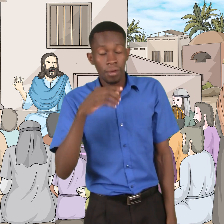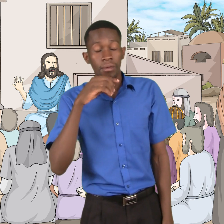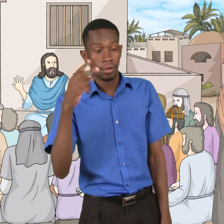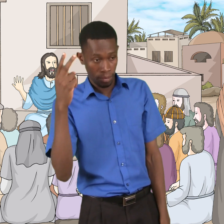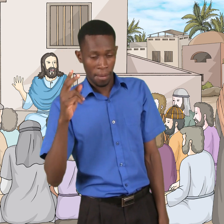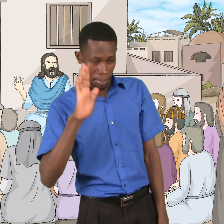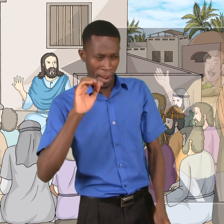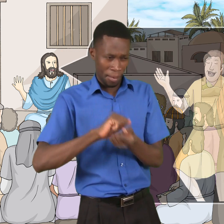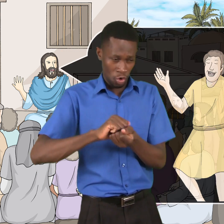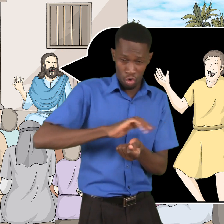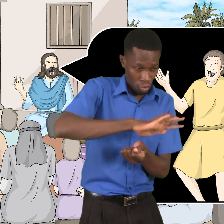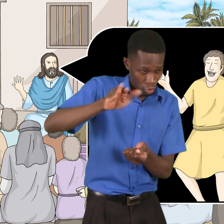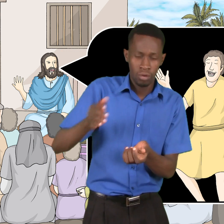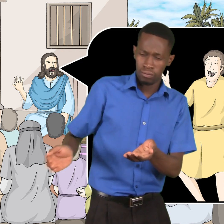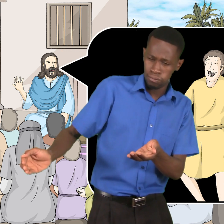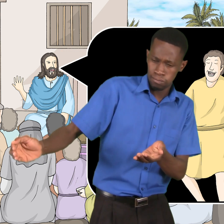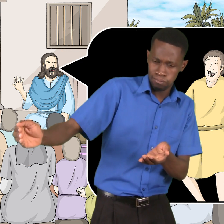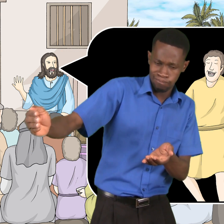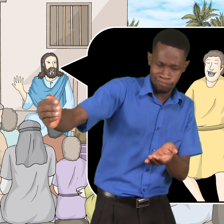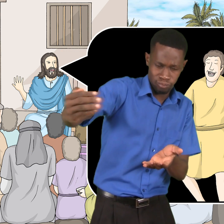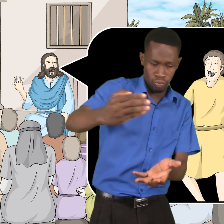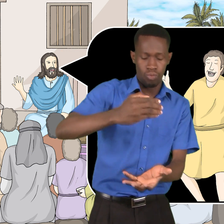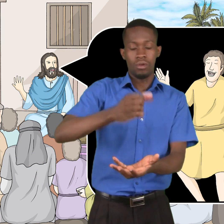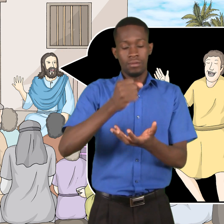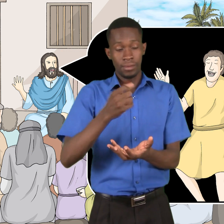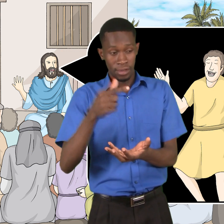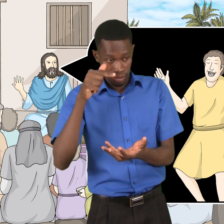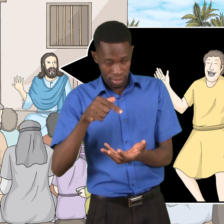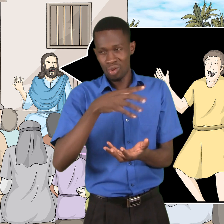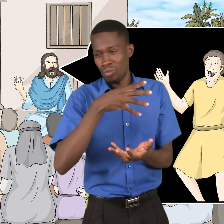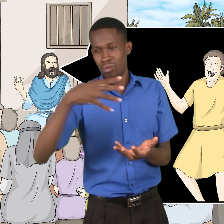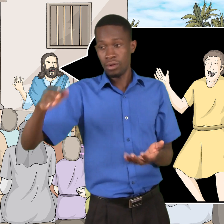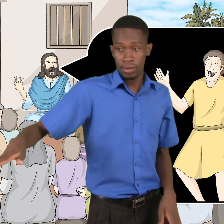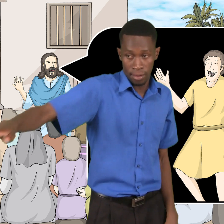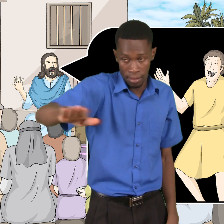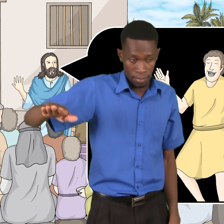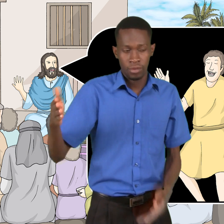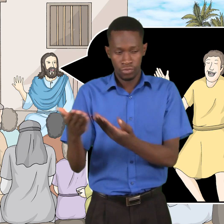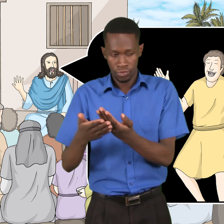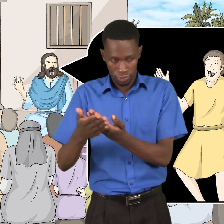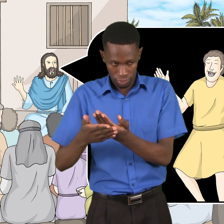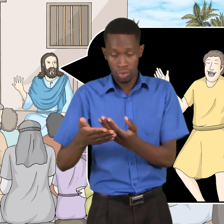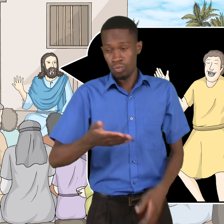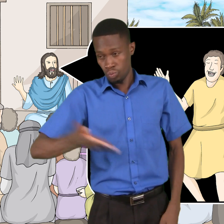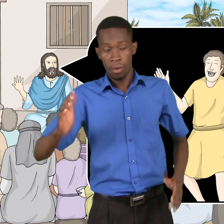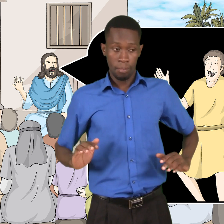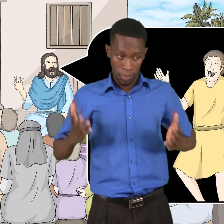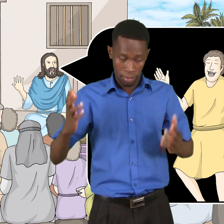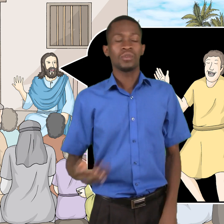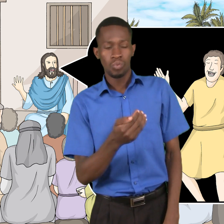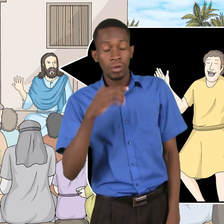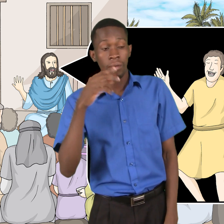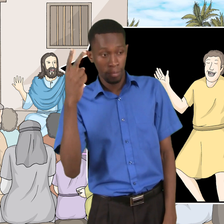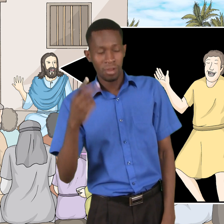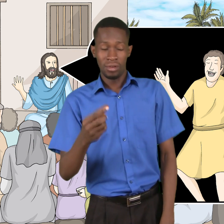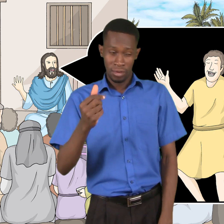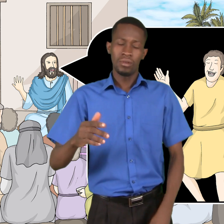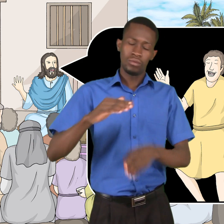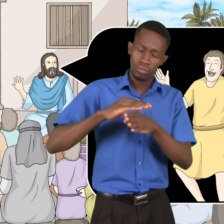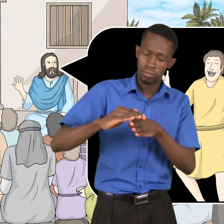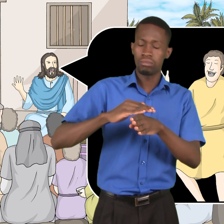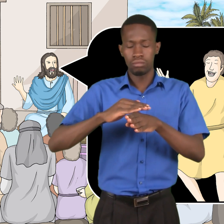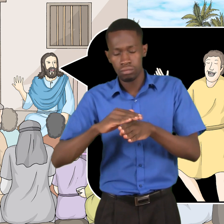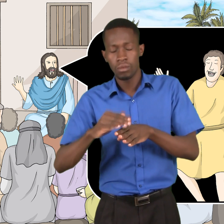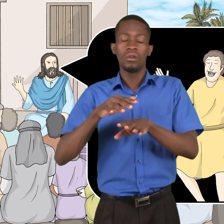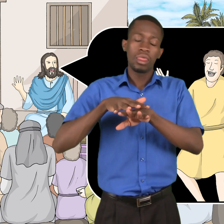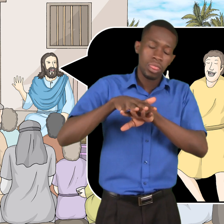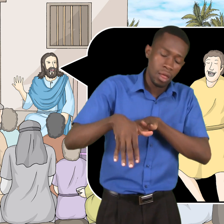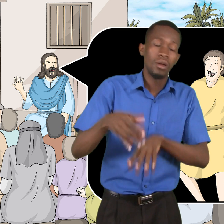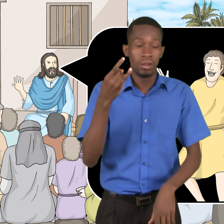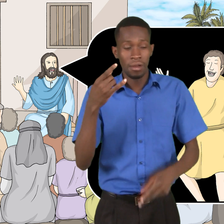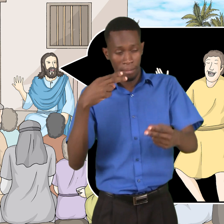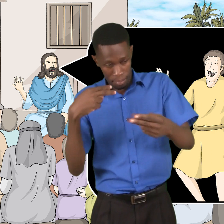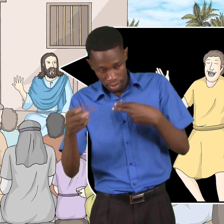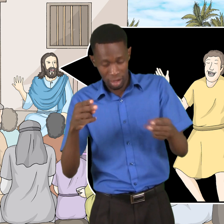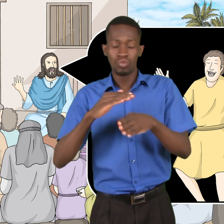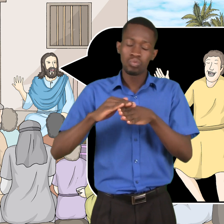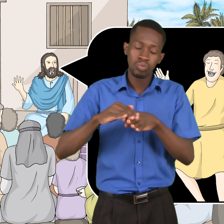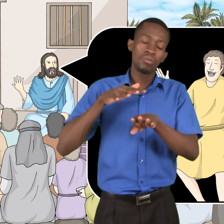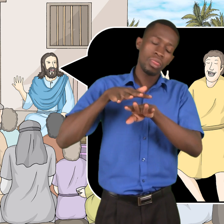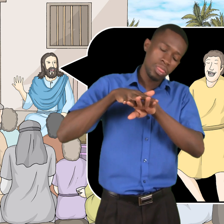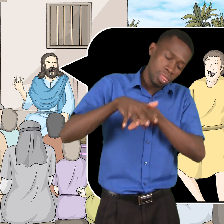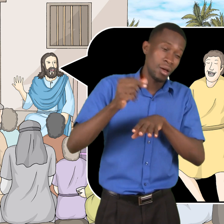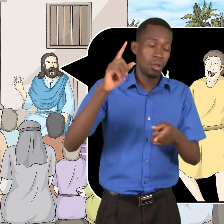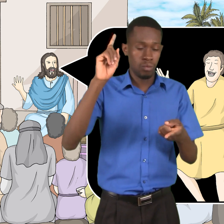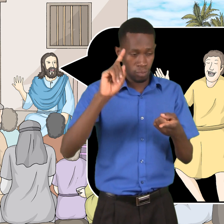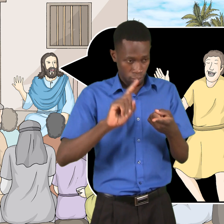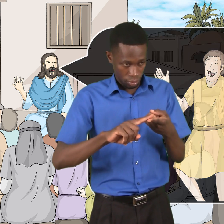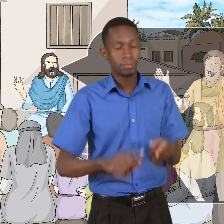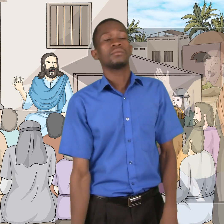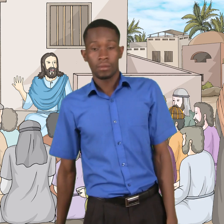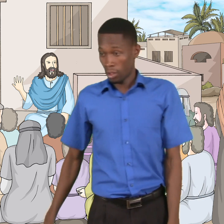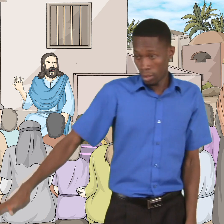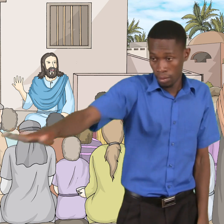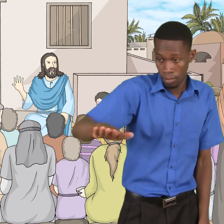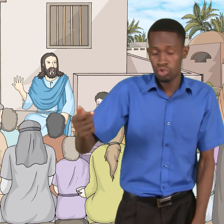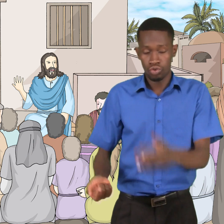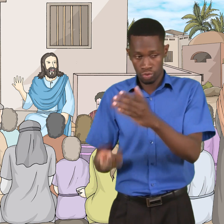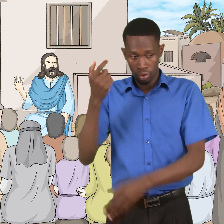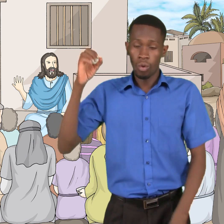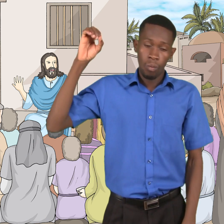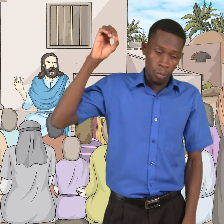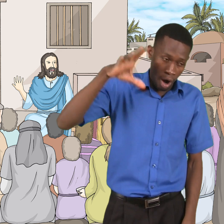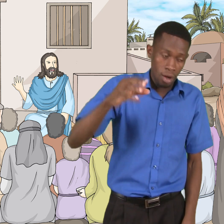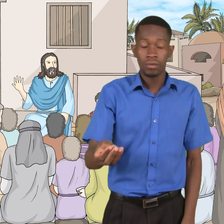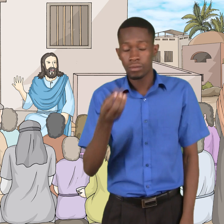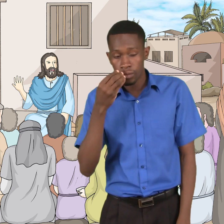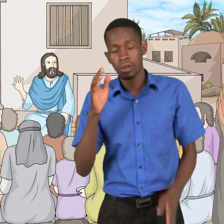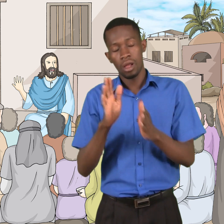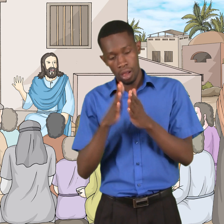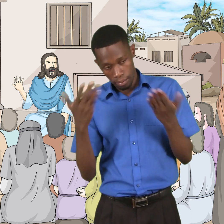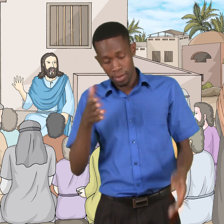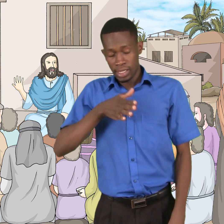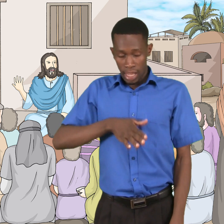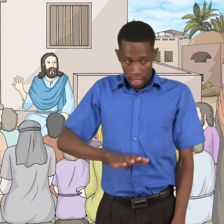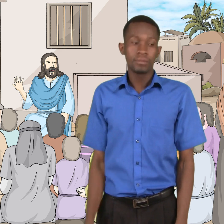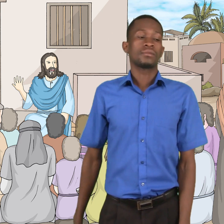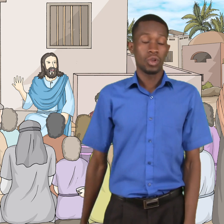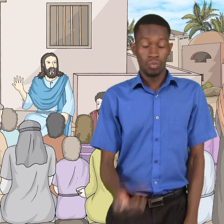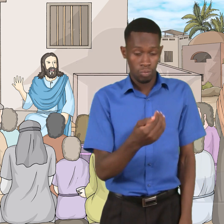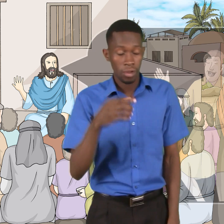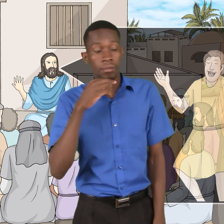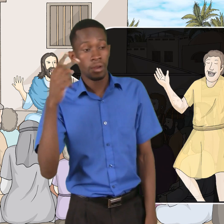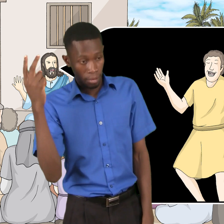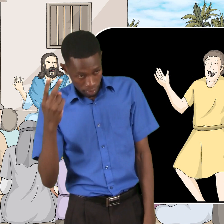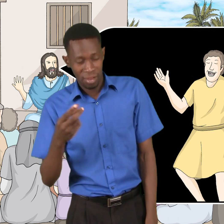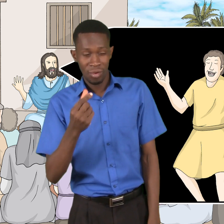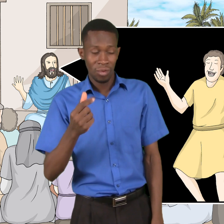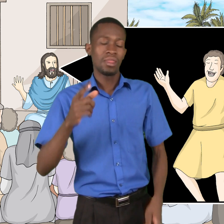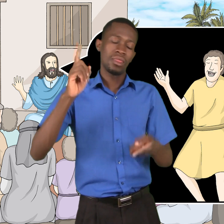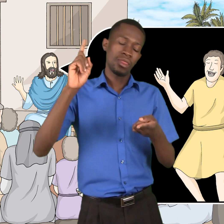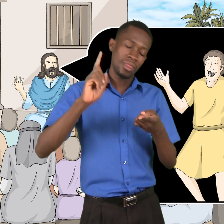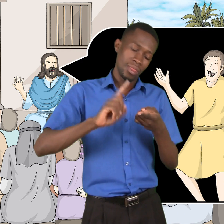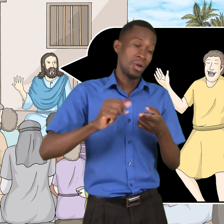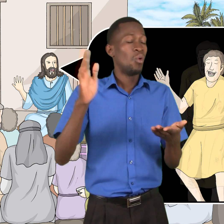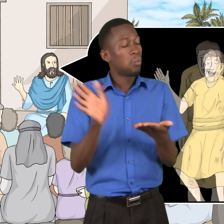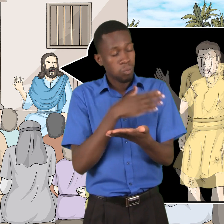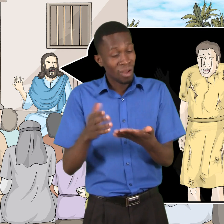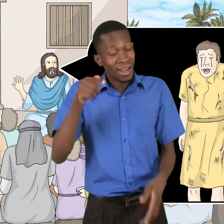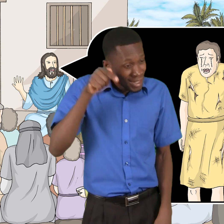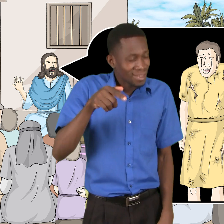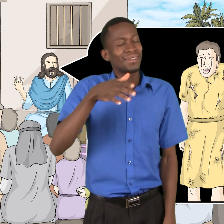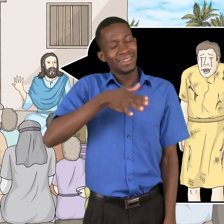After a few days, the younger son got everything together and journeyed to a distant country, where he squandered his wealth in wild living.